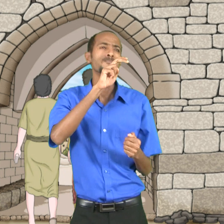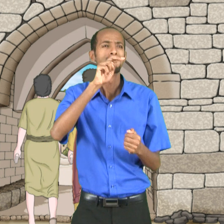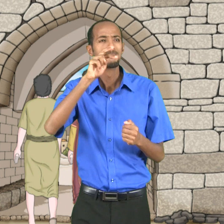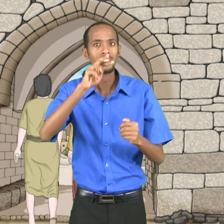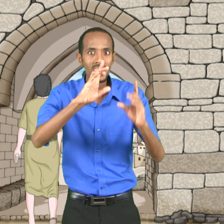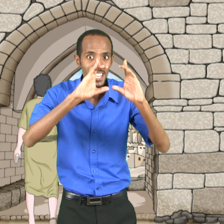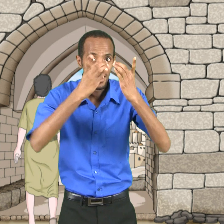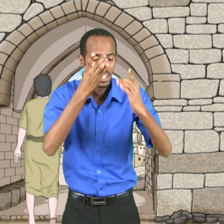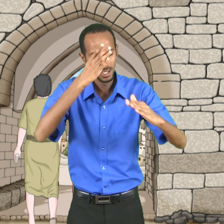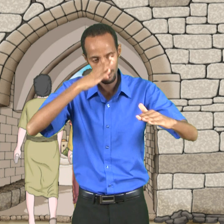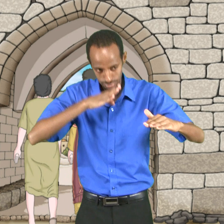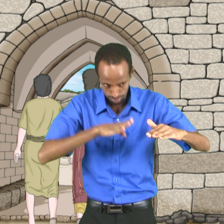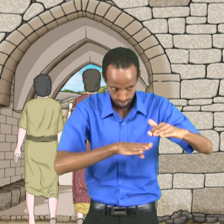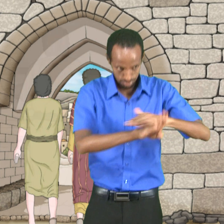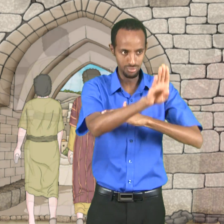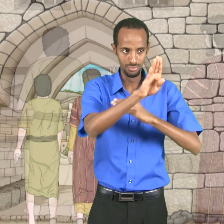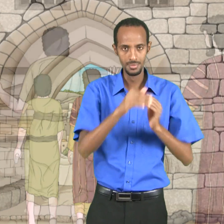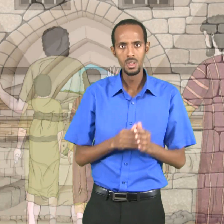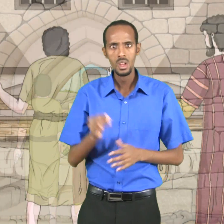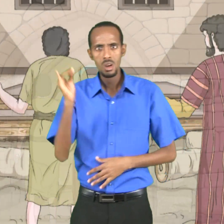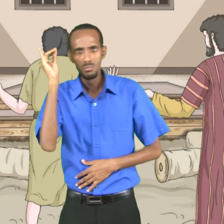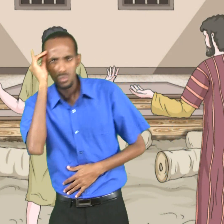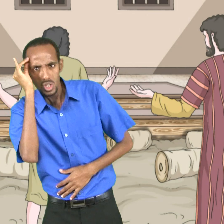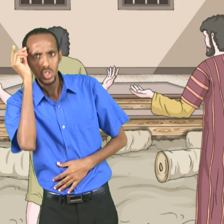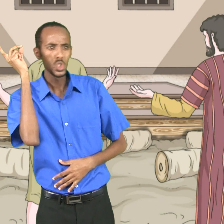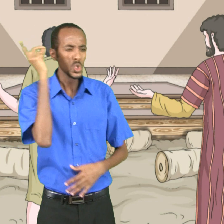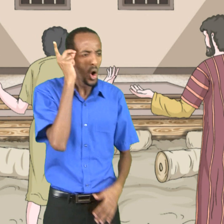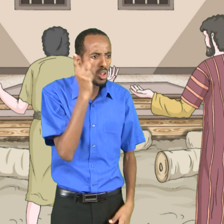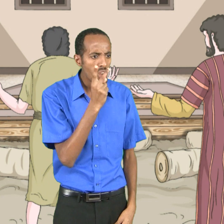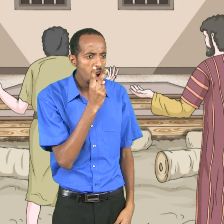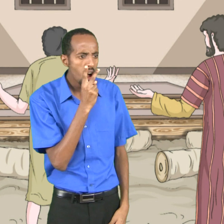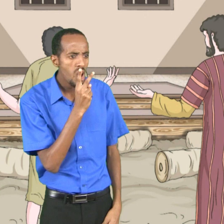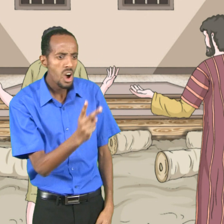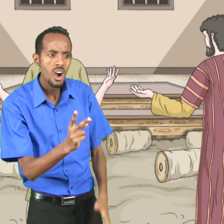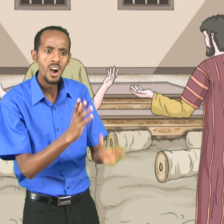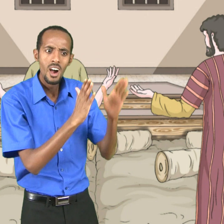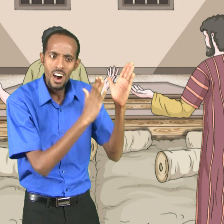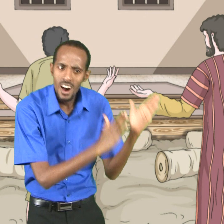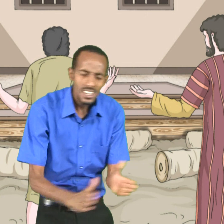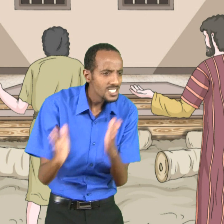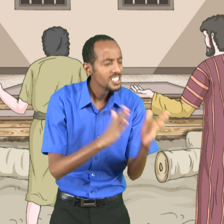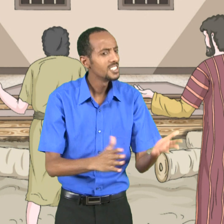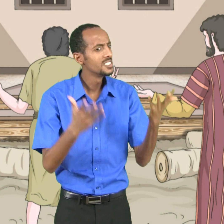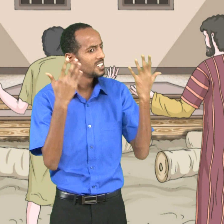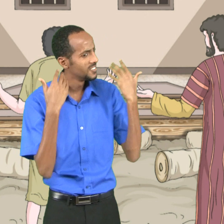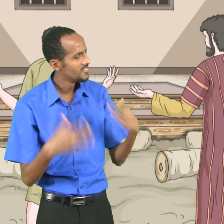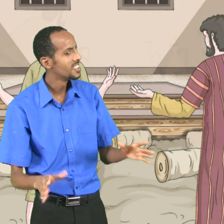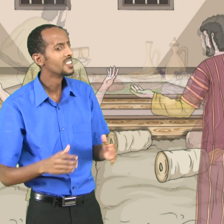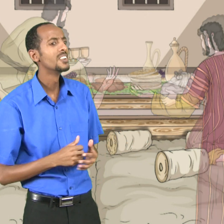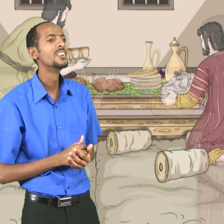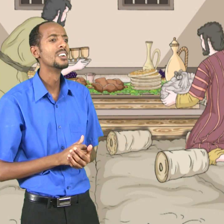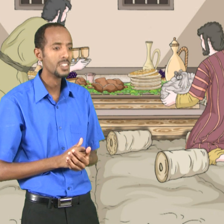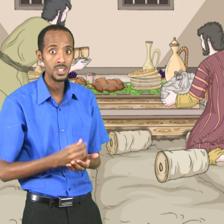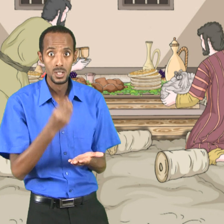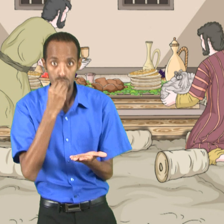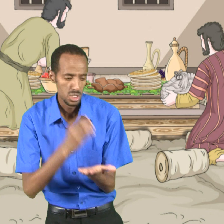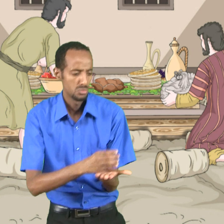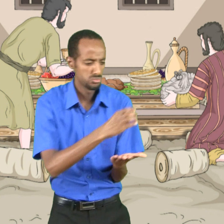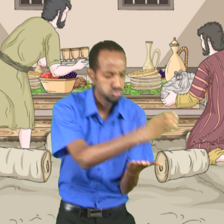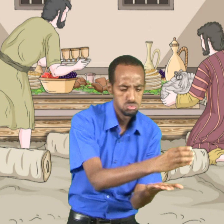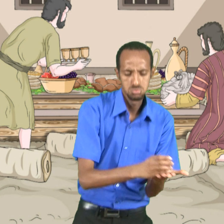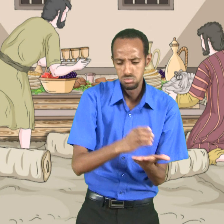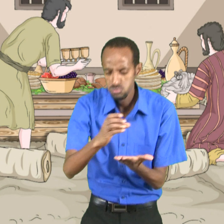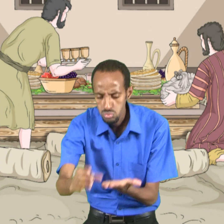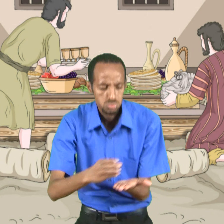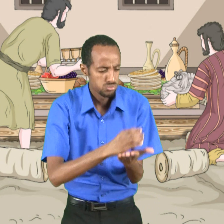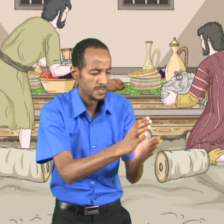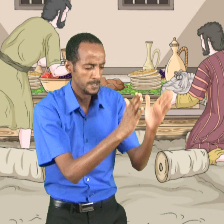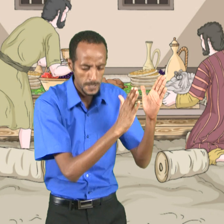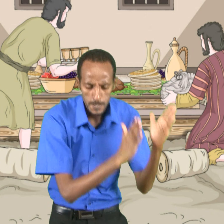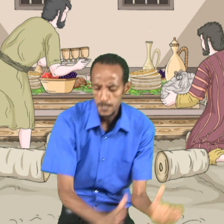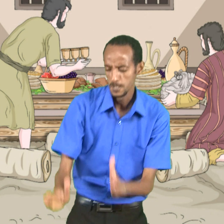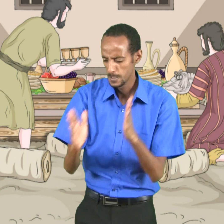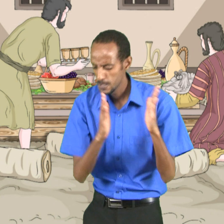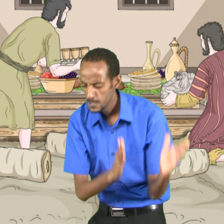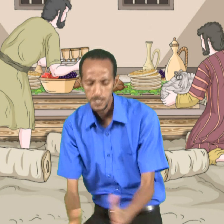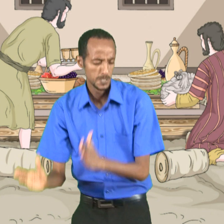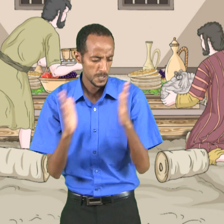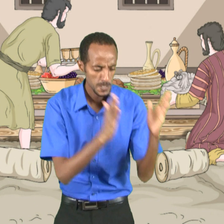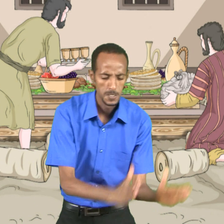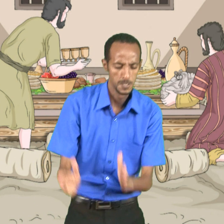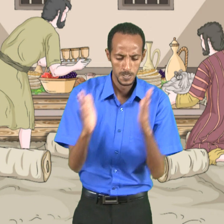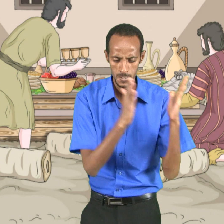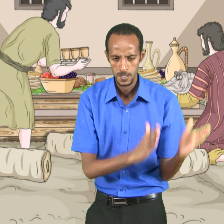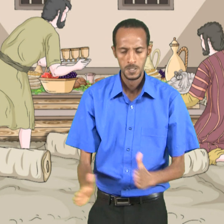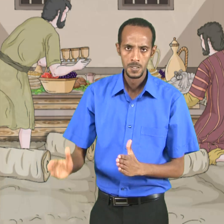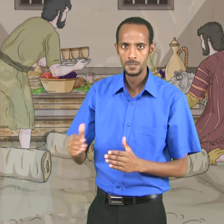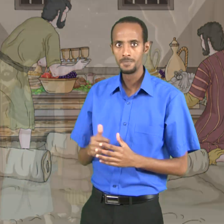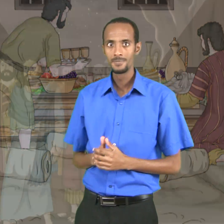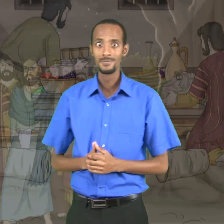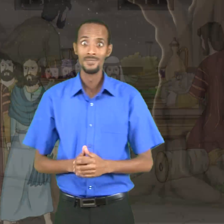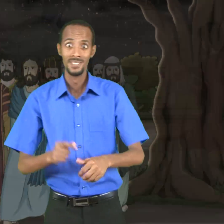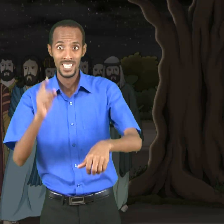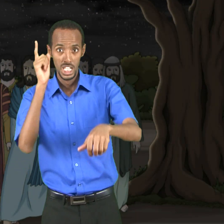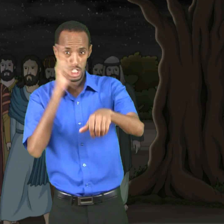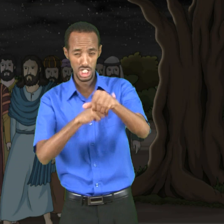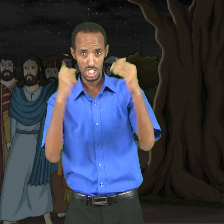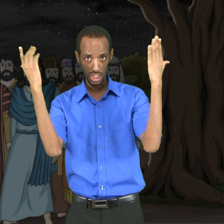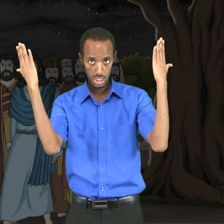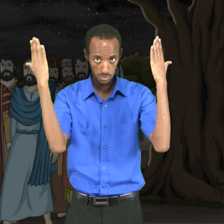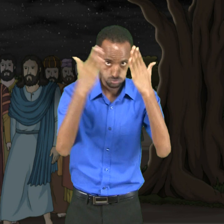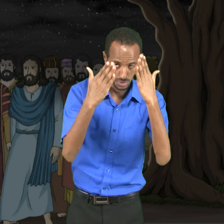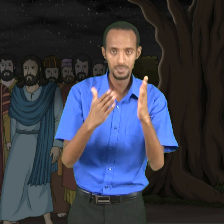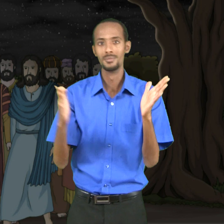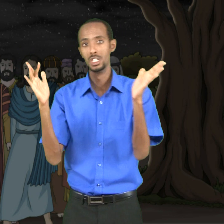And he will show you a large upper room, already furnished. Make preparations there.” So they went and found it just as Jesus had told them. And they prepared the Passover.